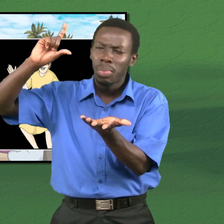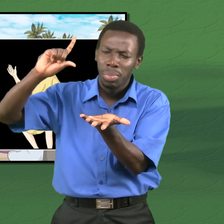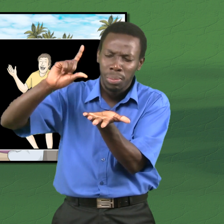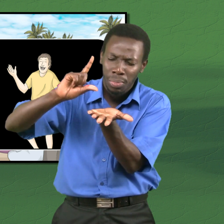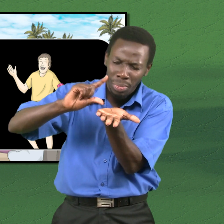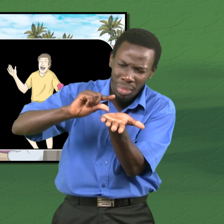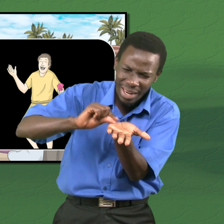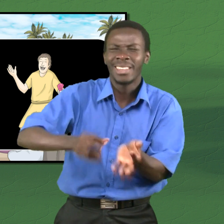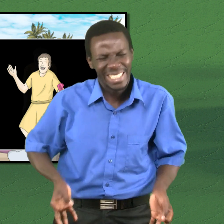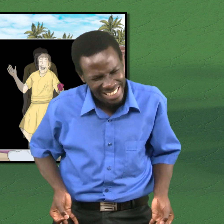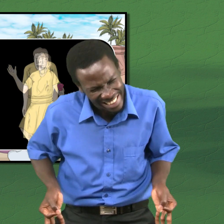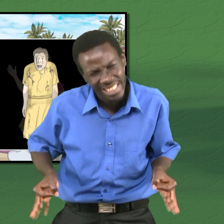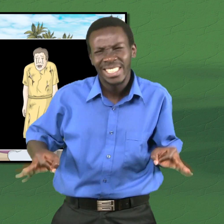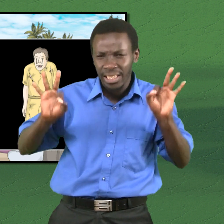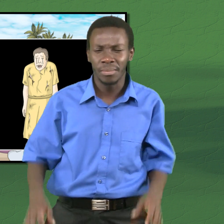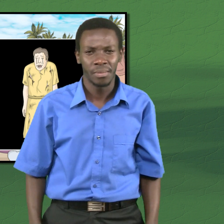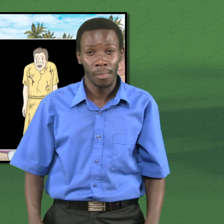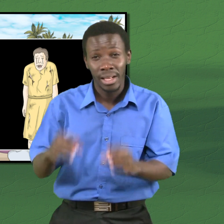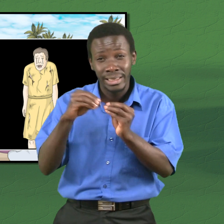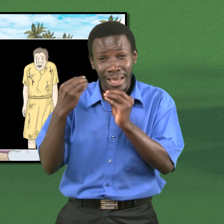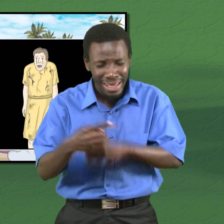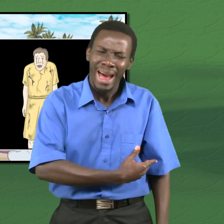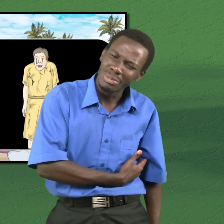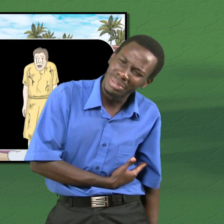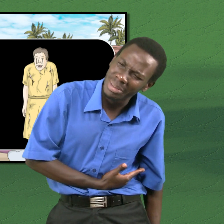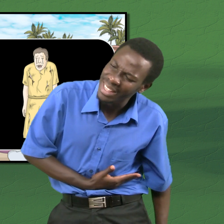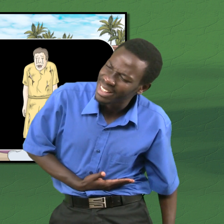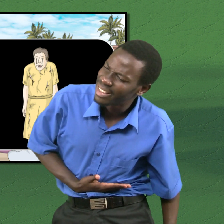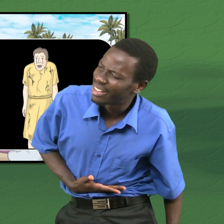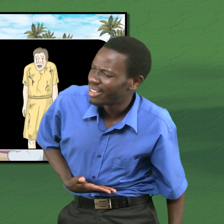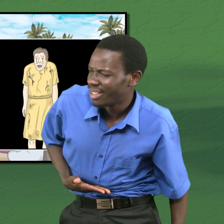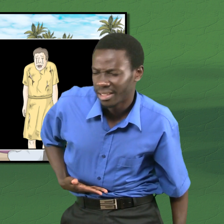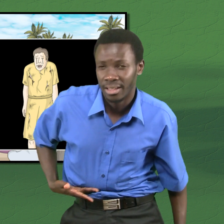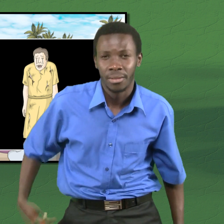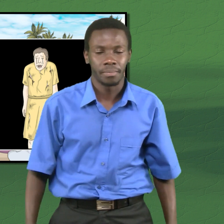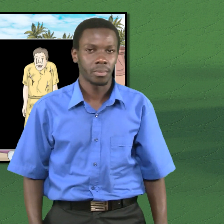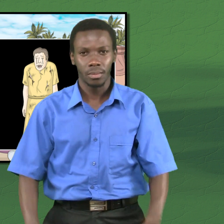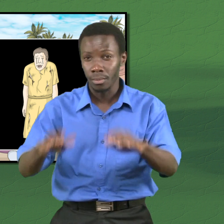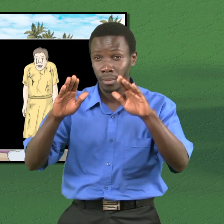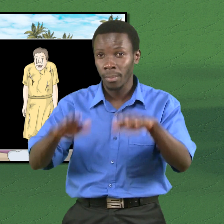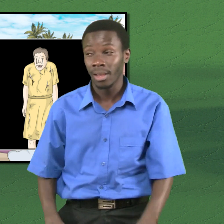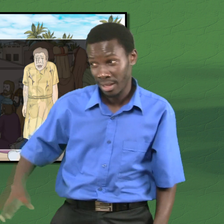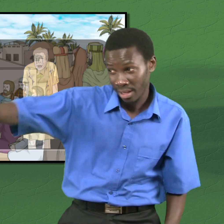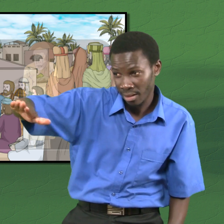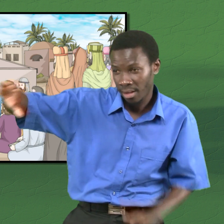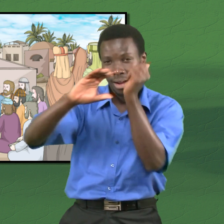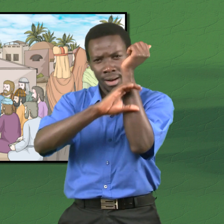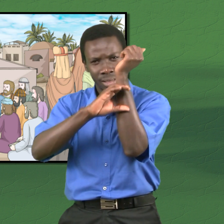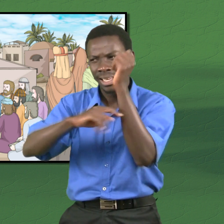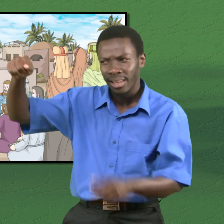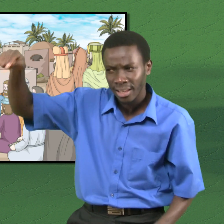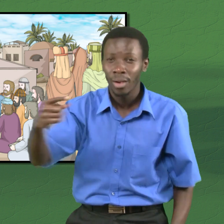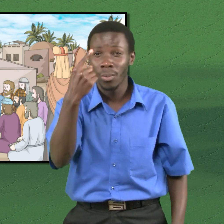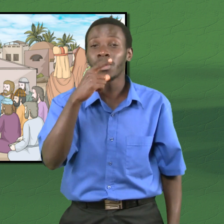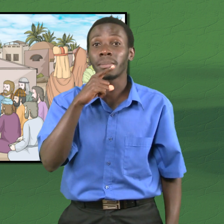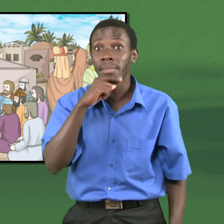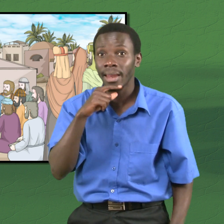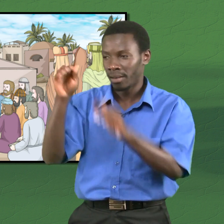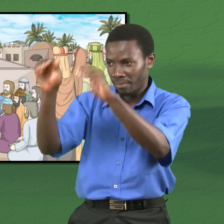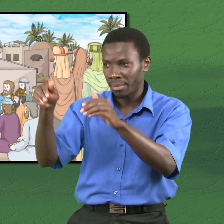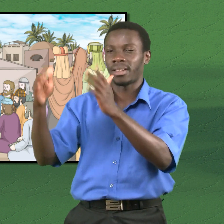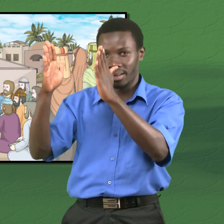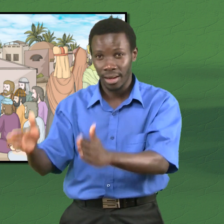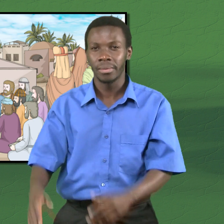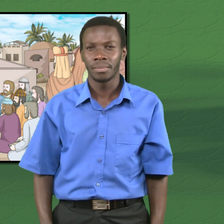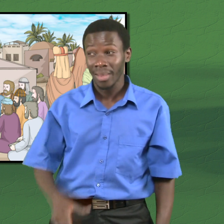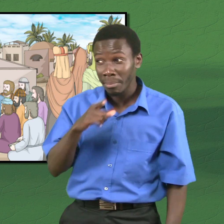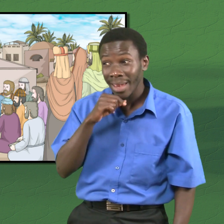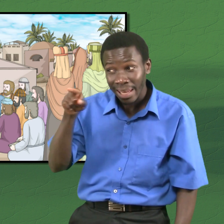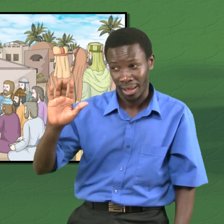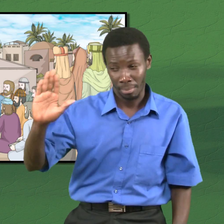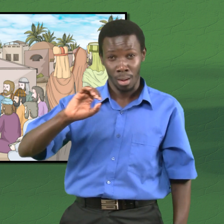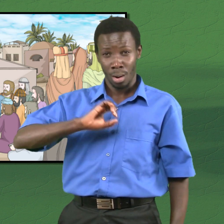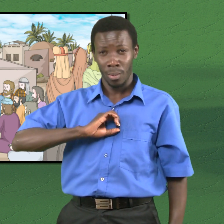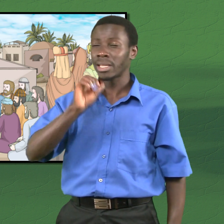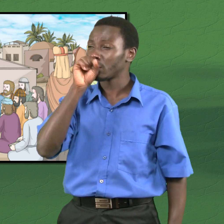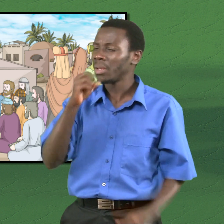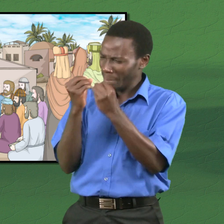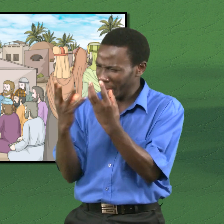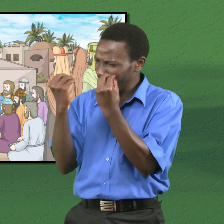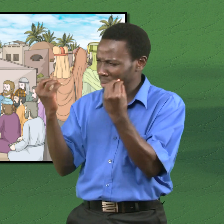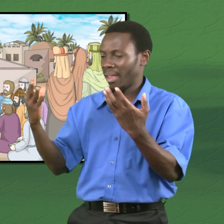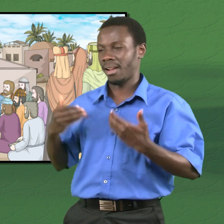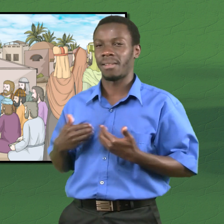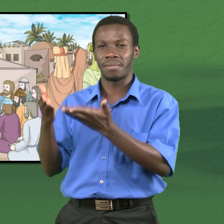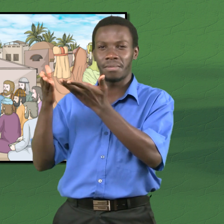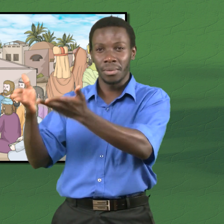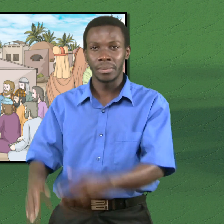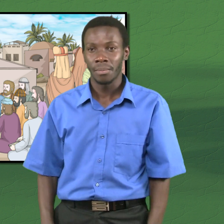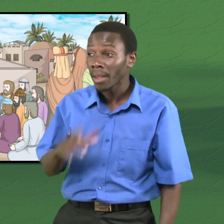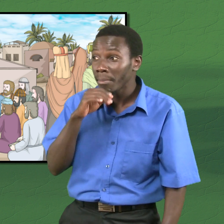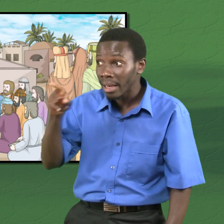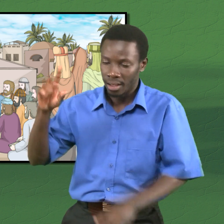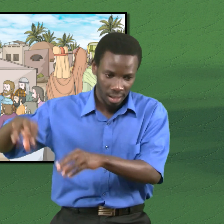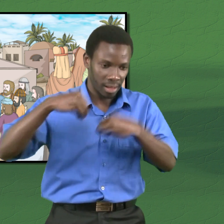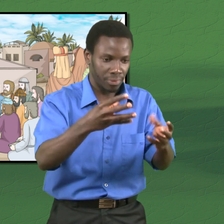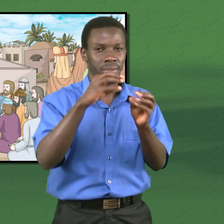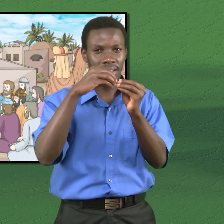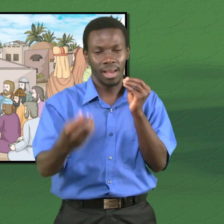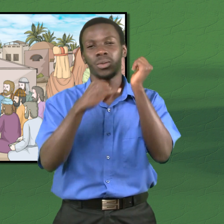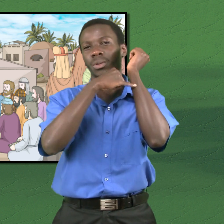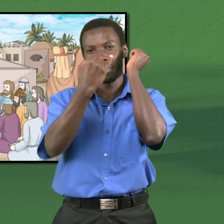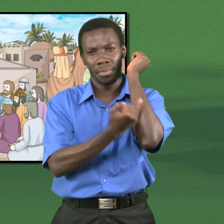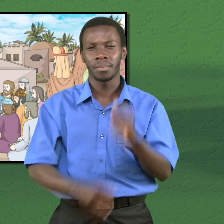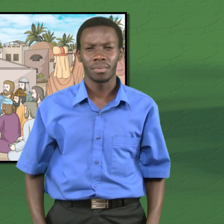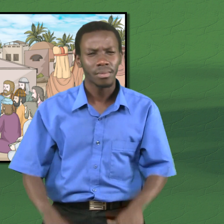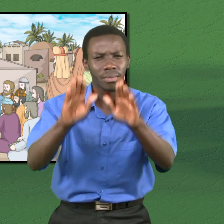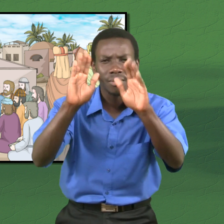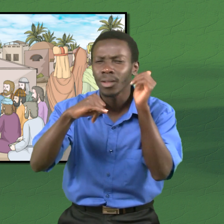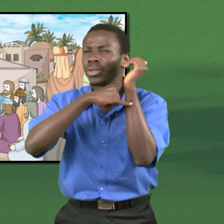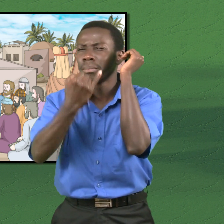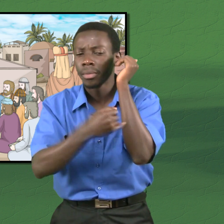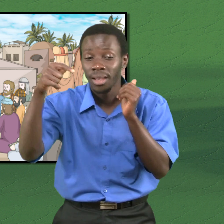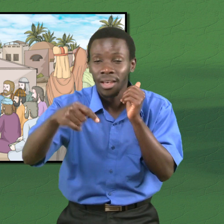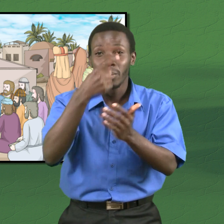After he had spent all he had, a severe famine swept through that country, and he began to be in need.